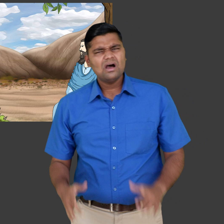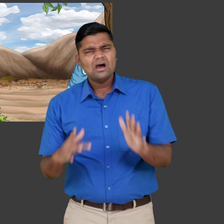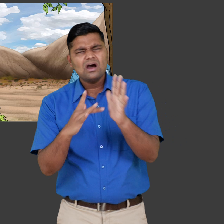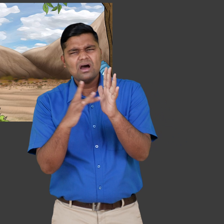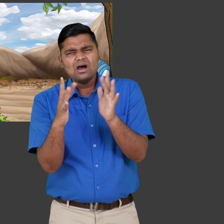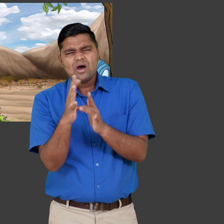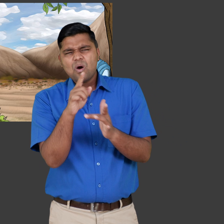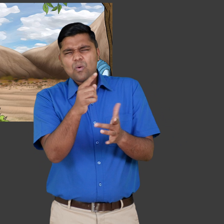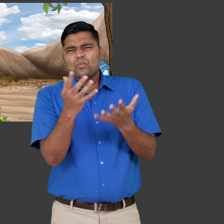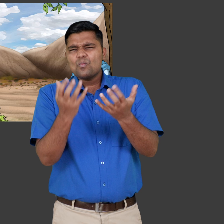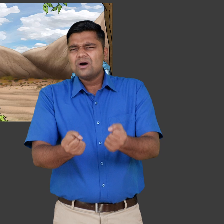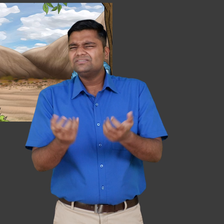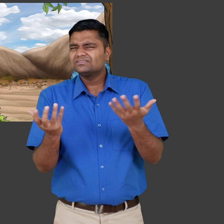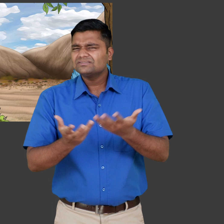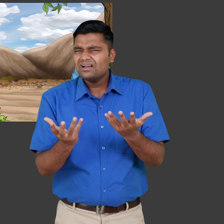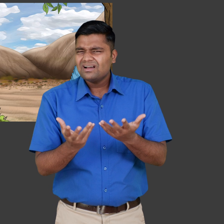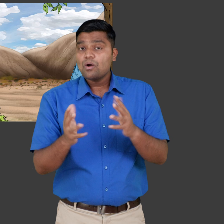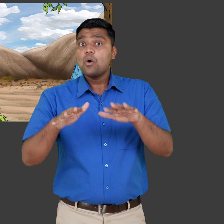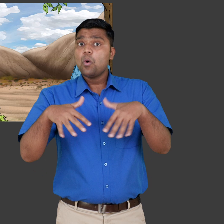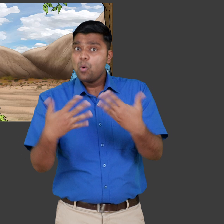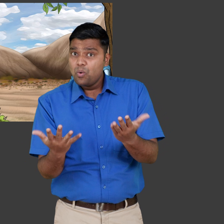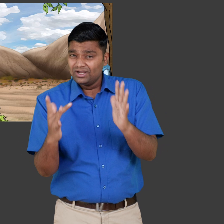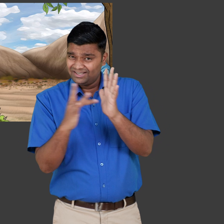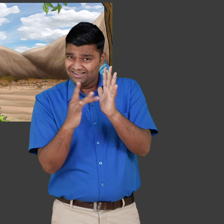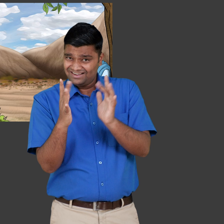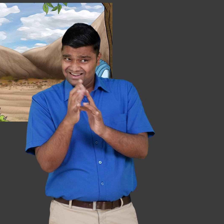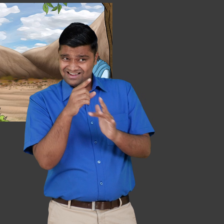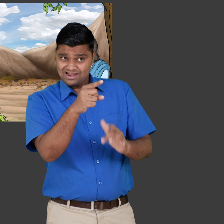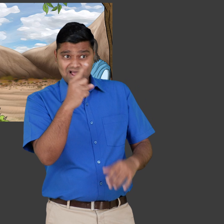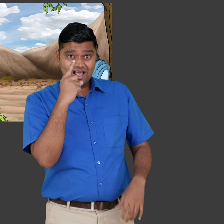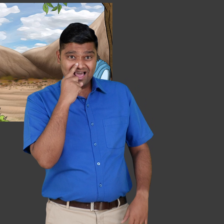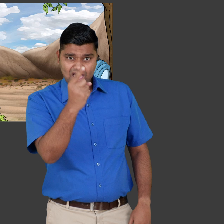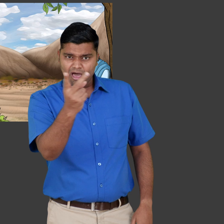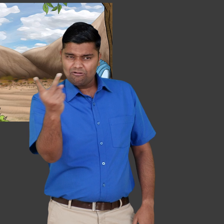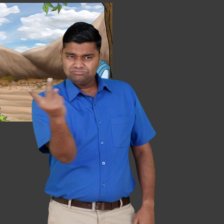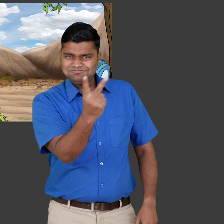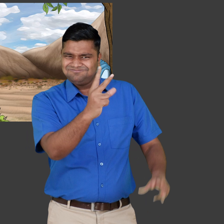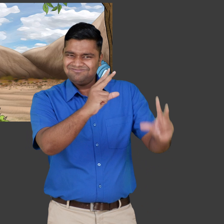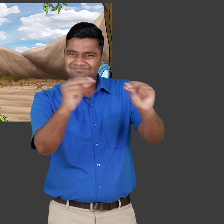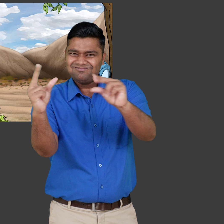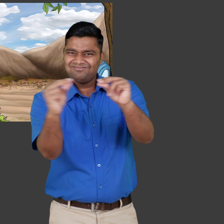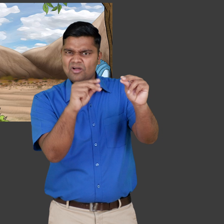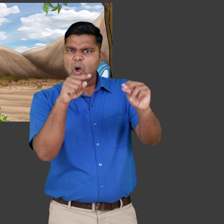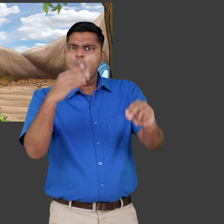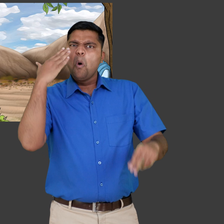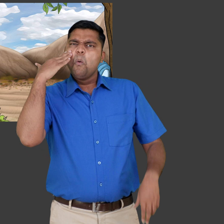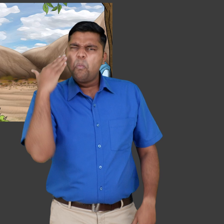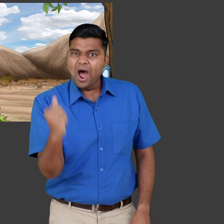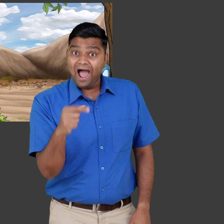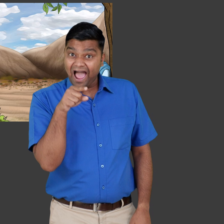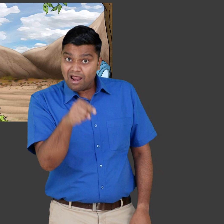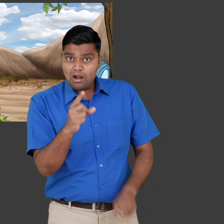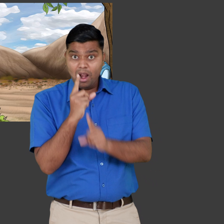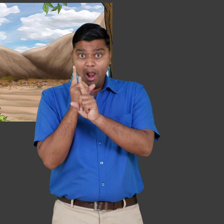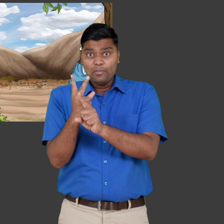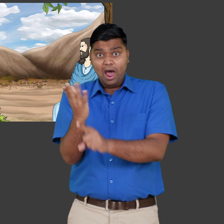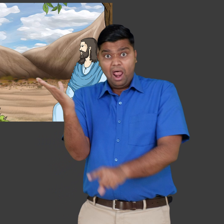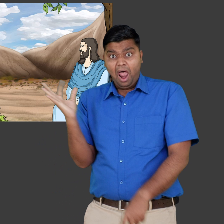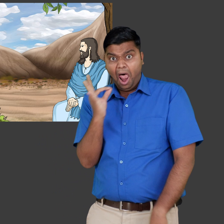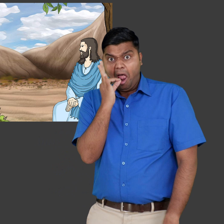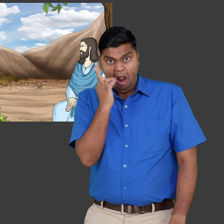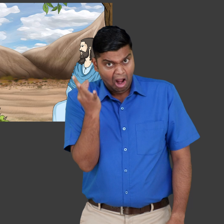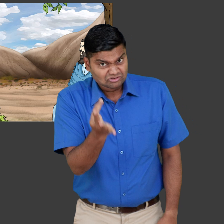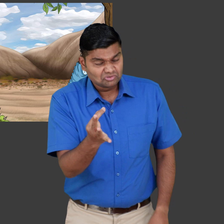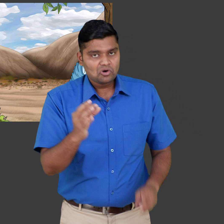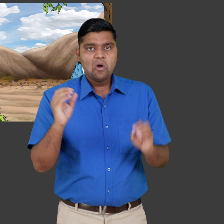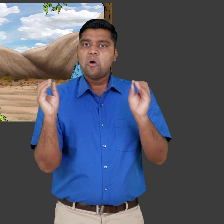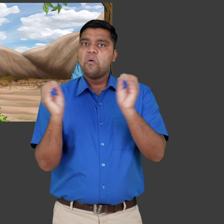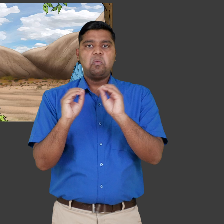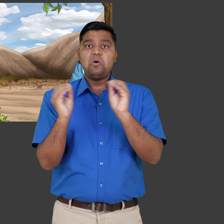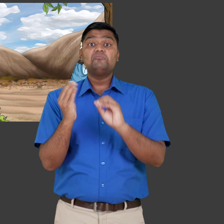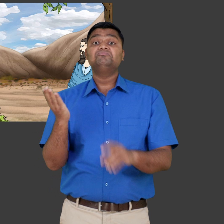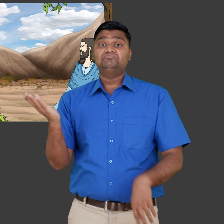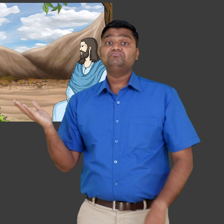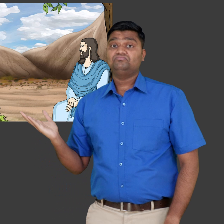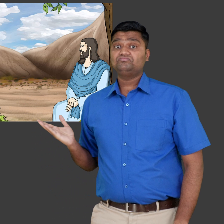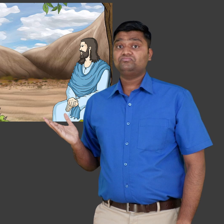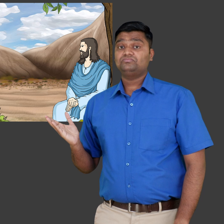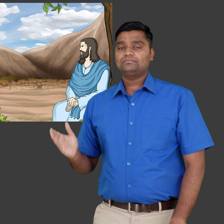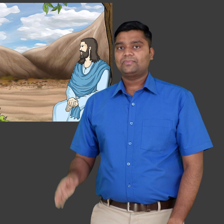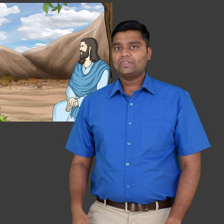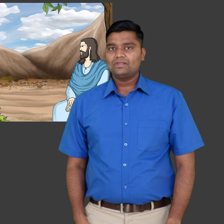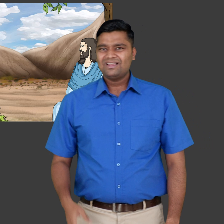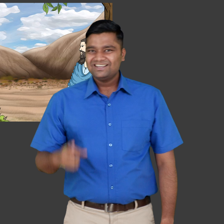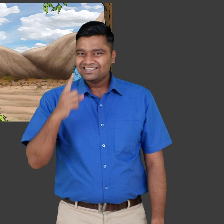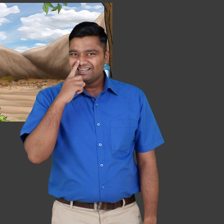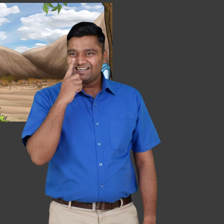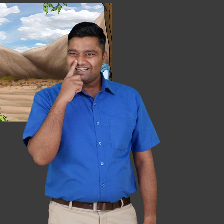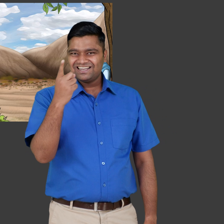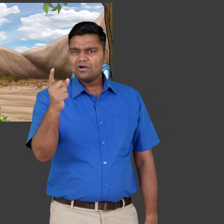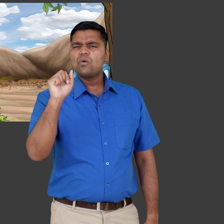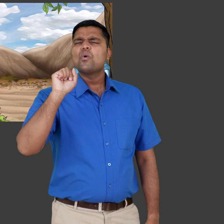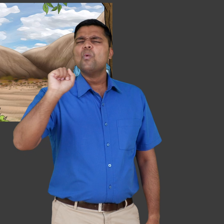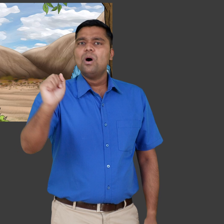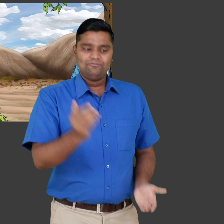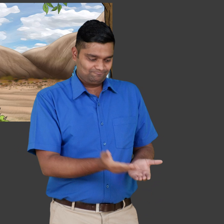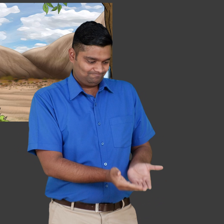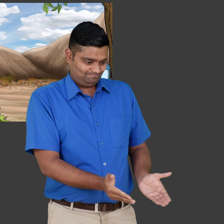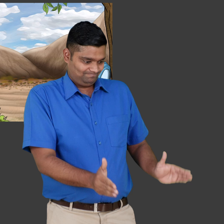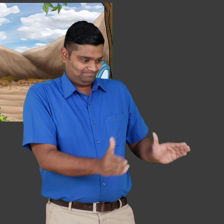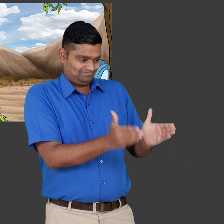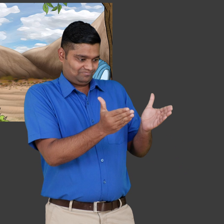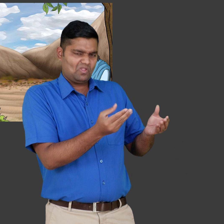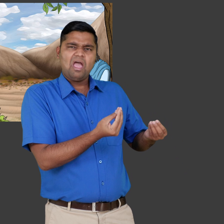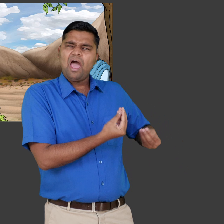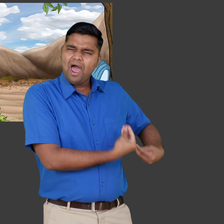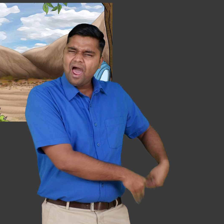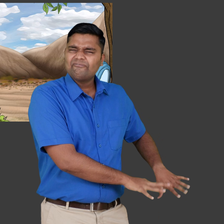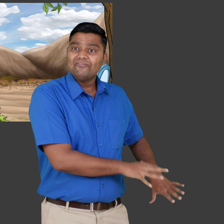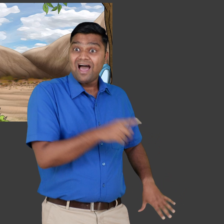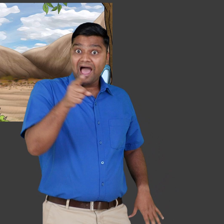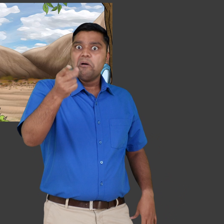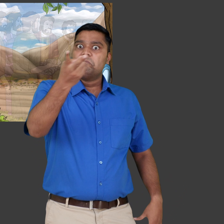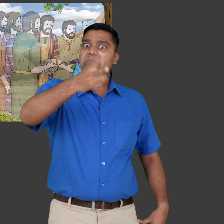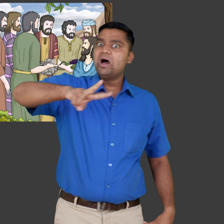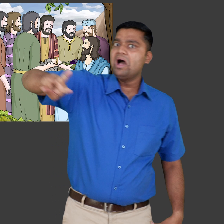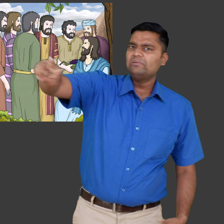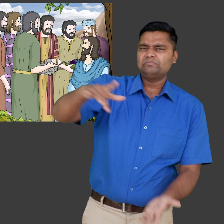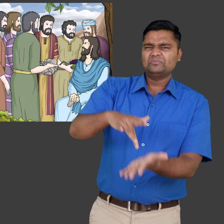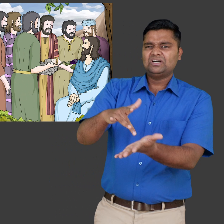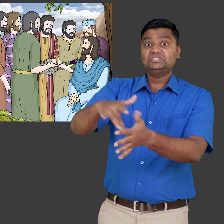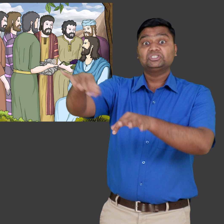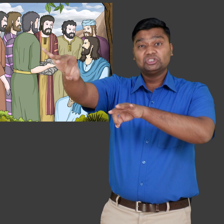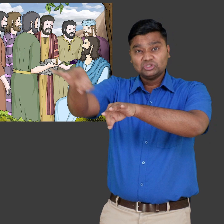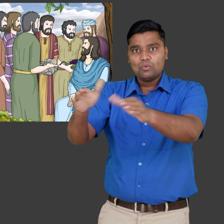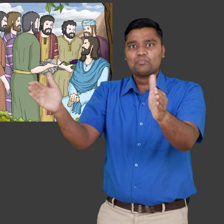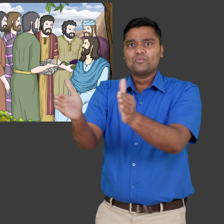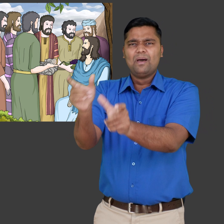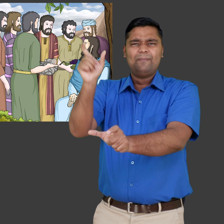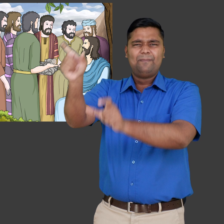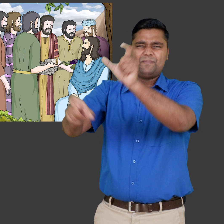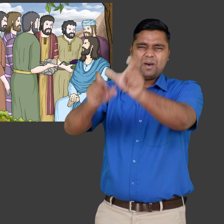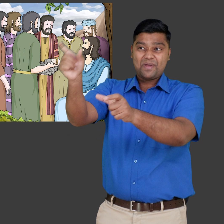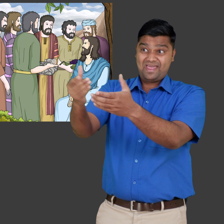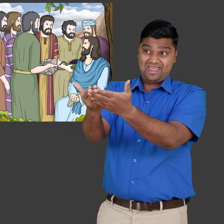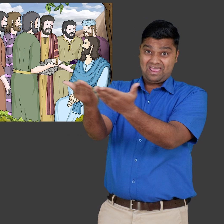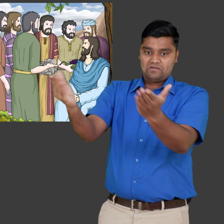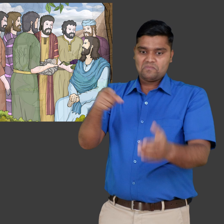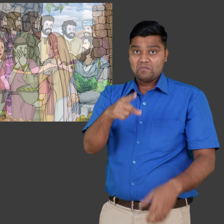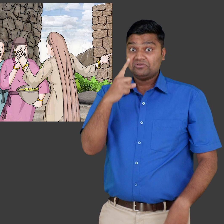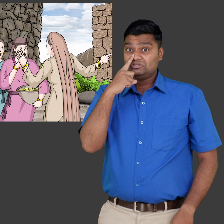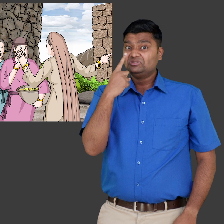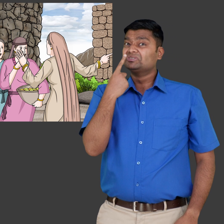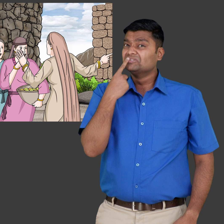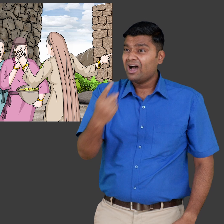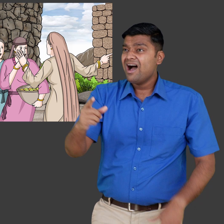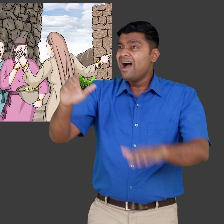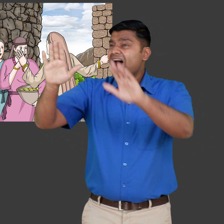But no one asked Him, “What do You want from her?” or “Why are You talking with her?”